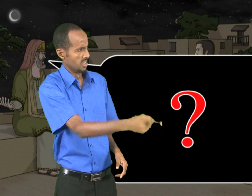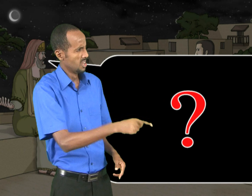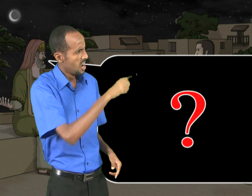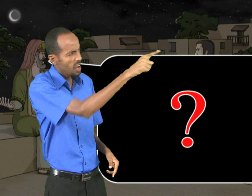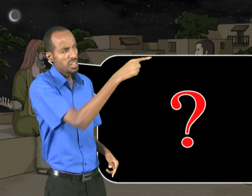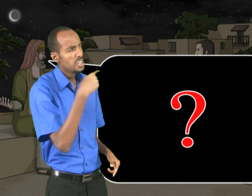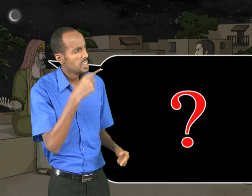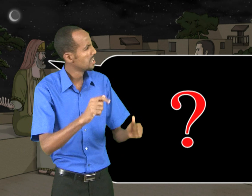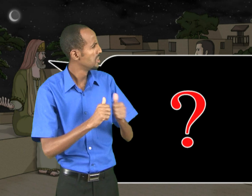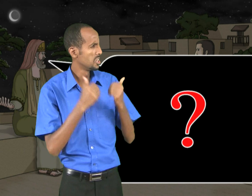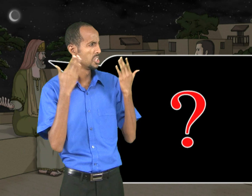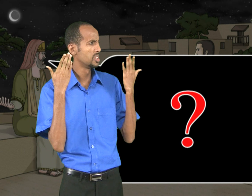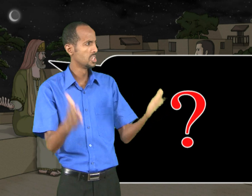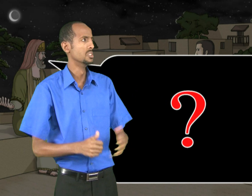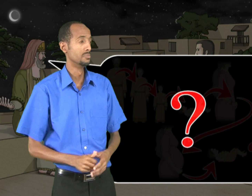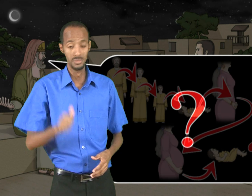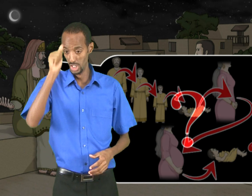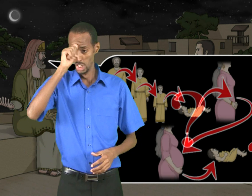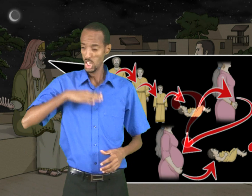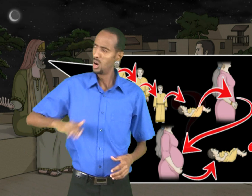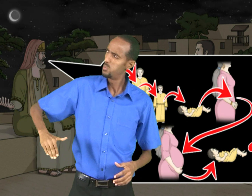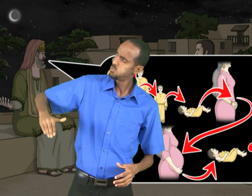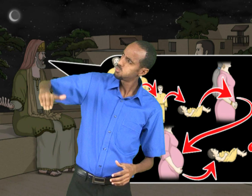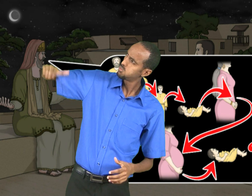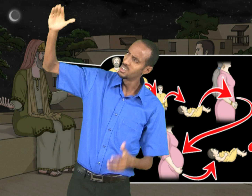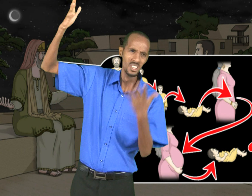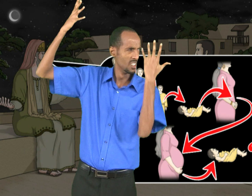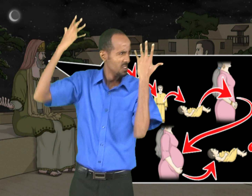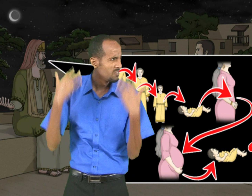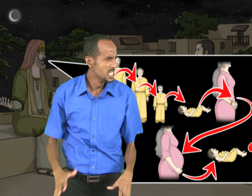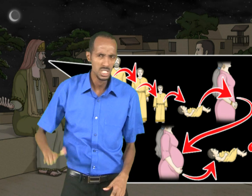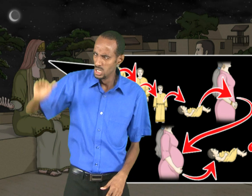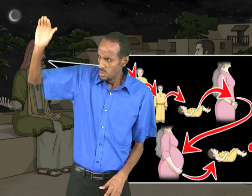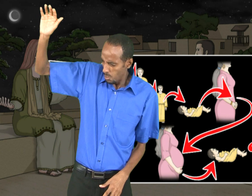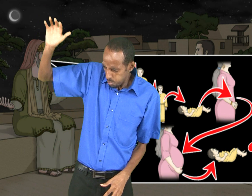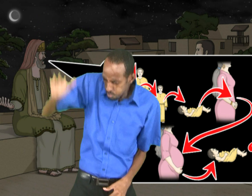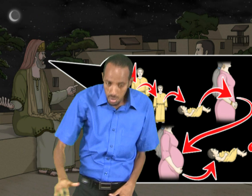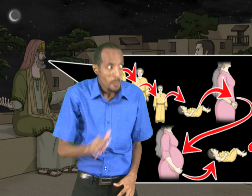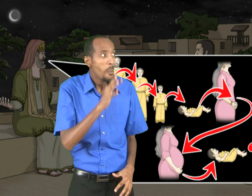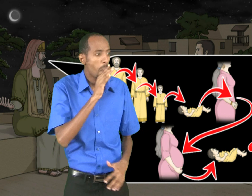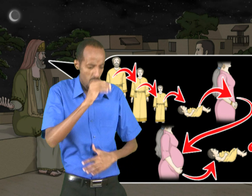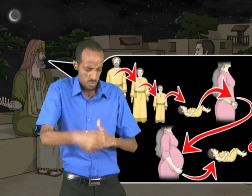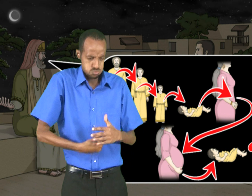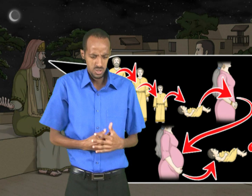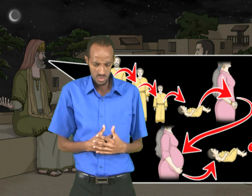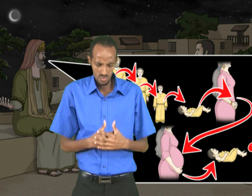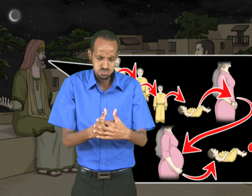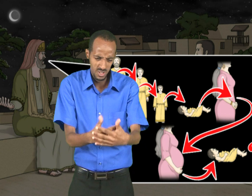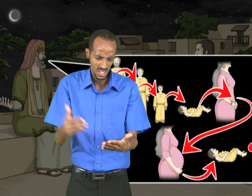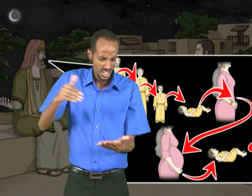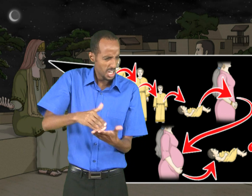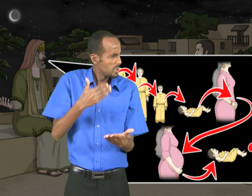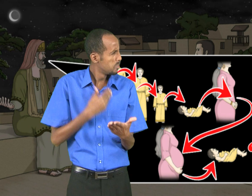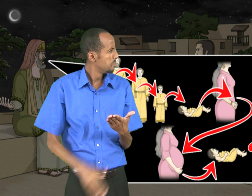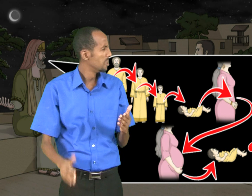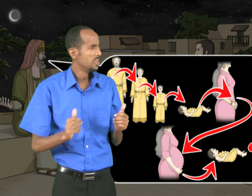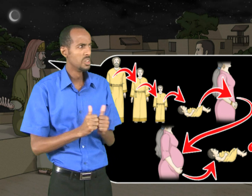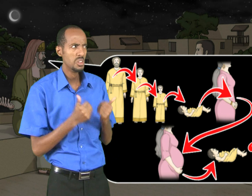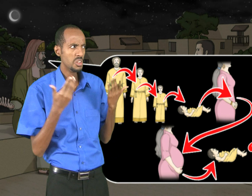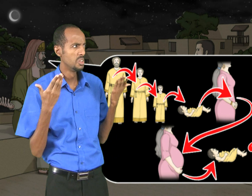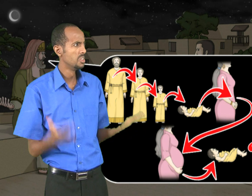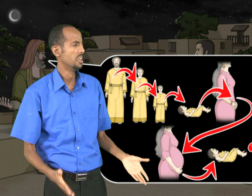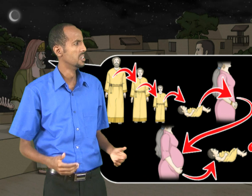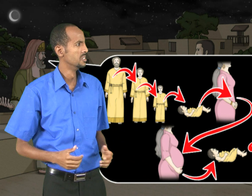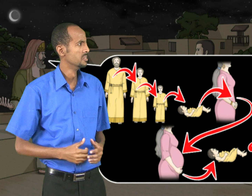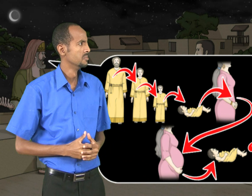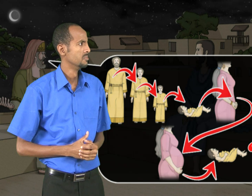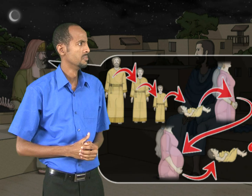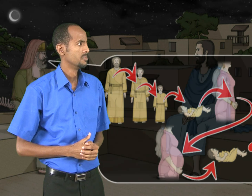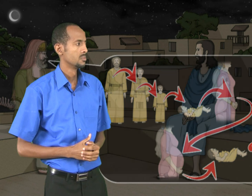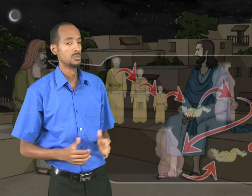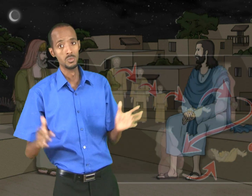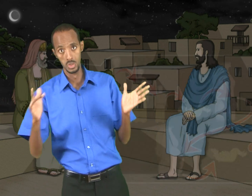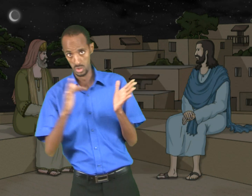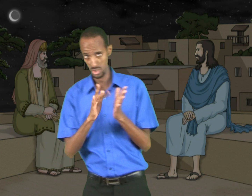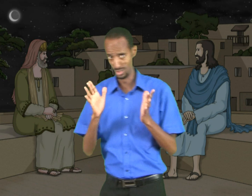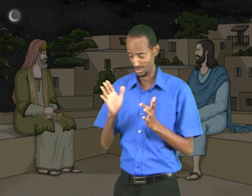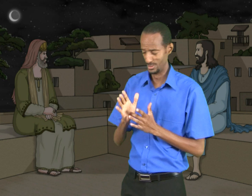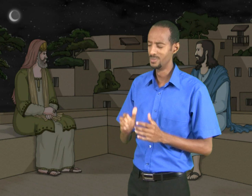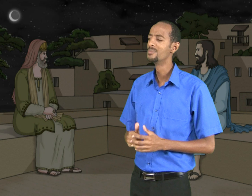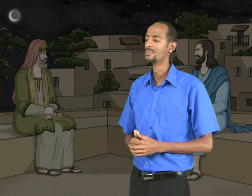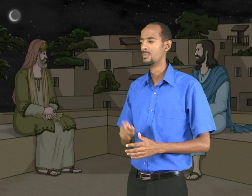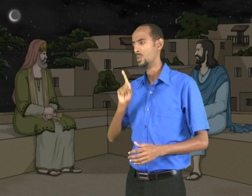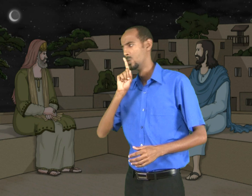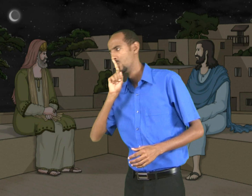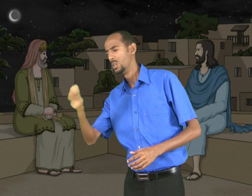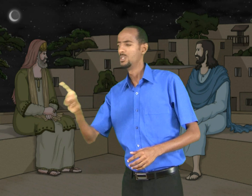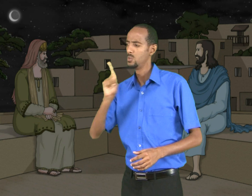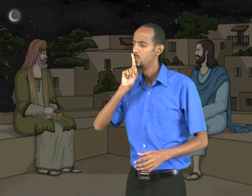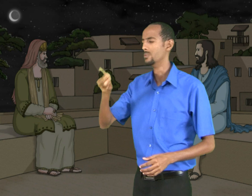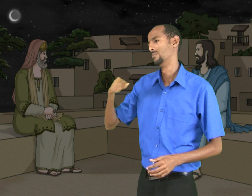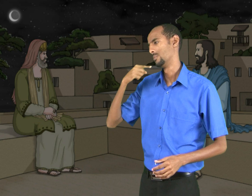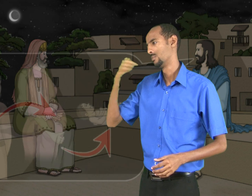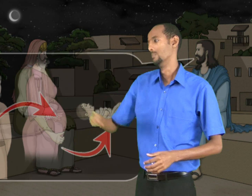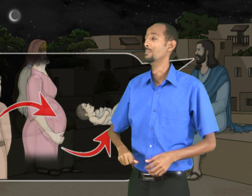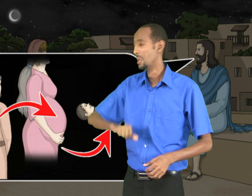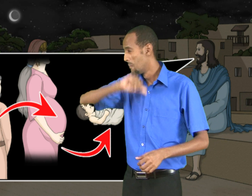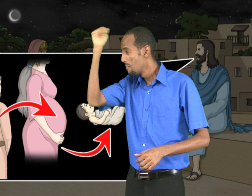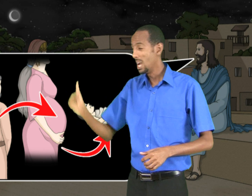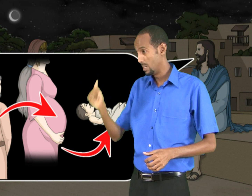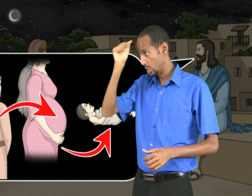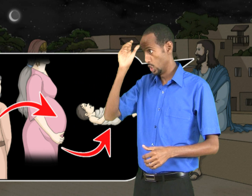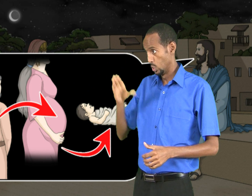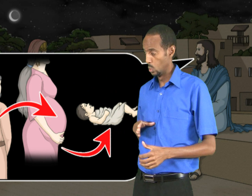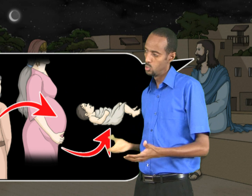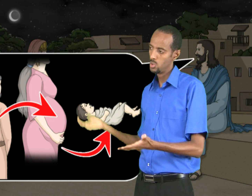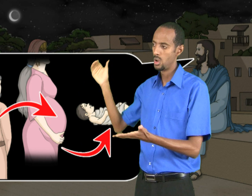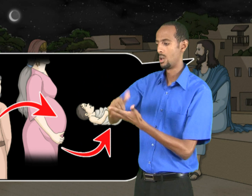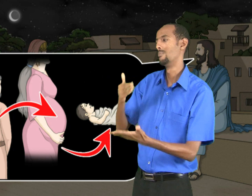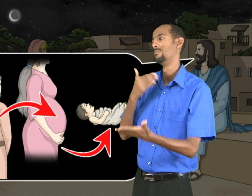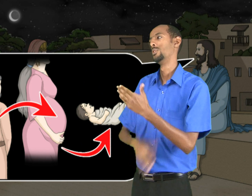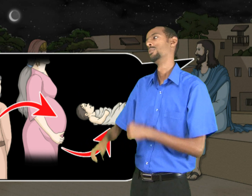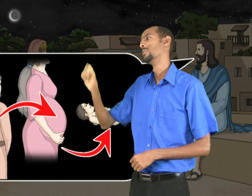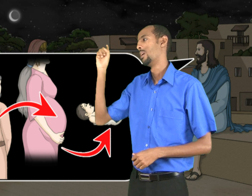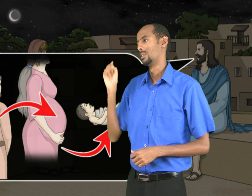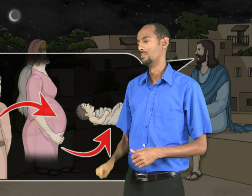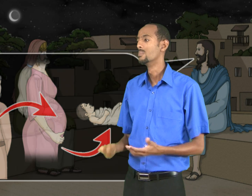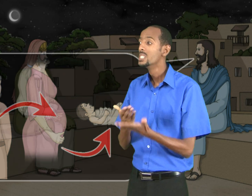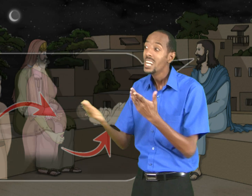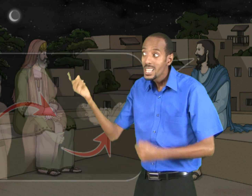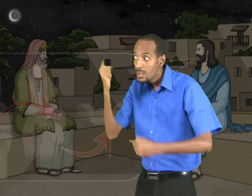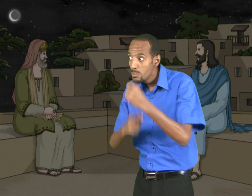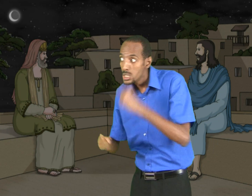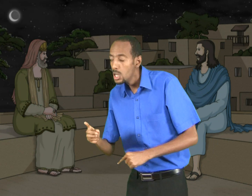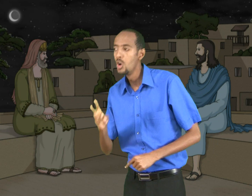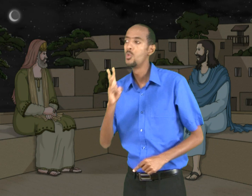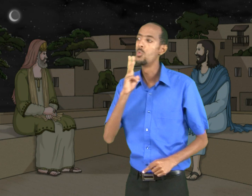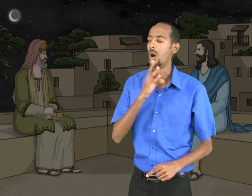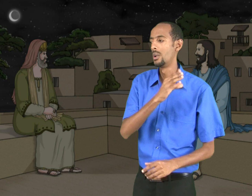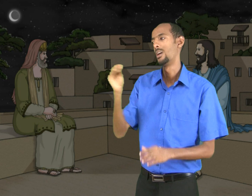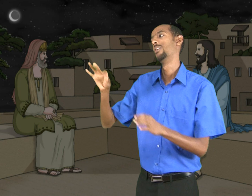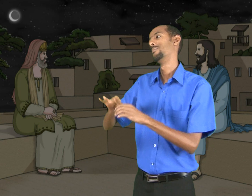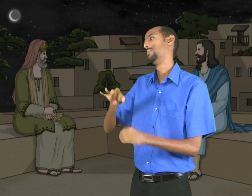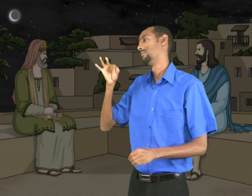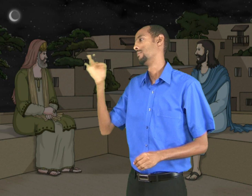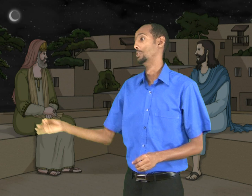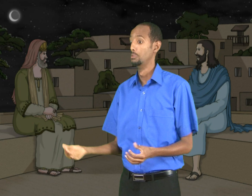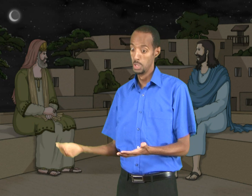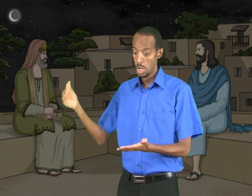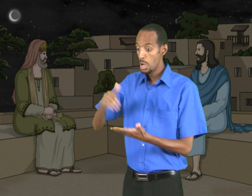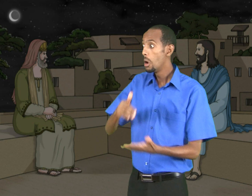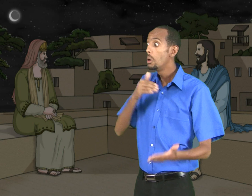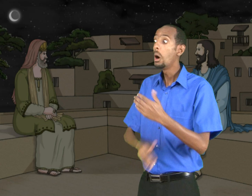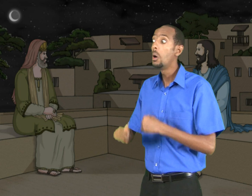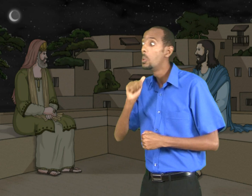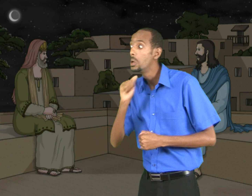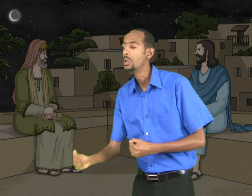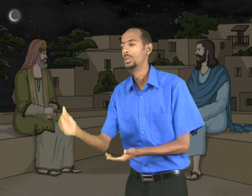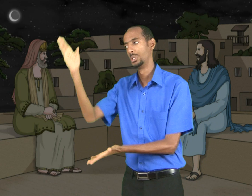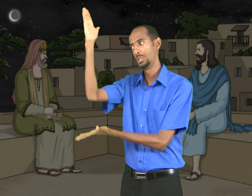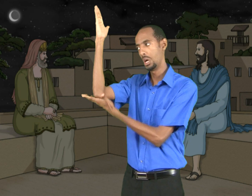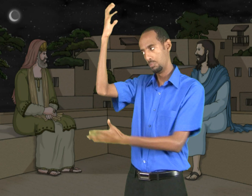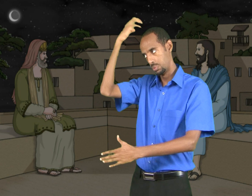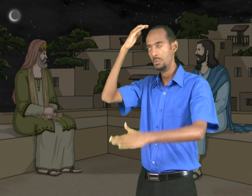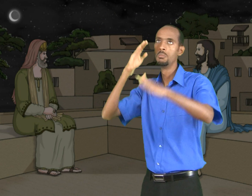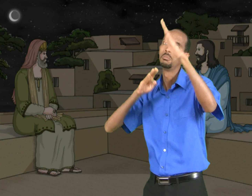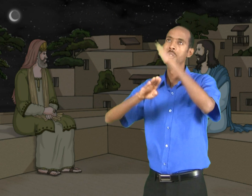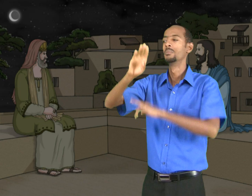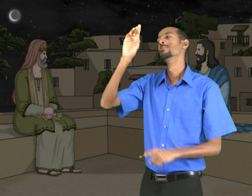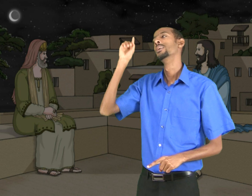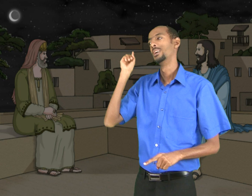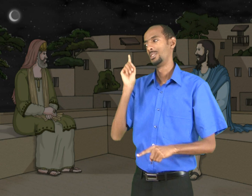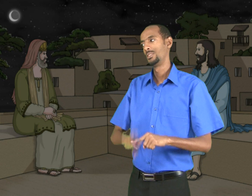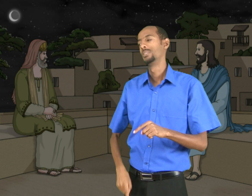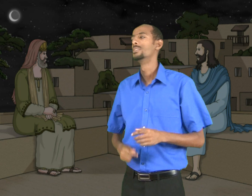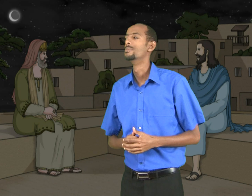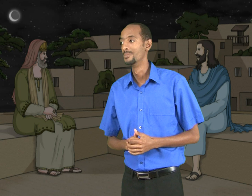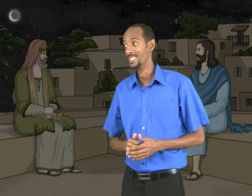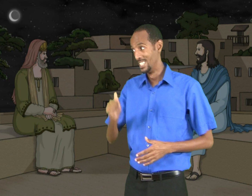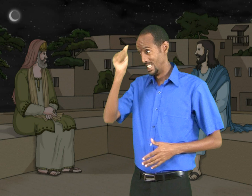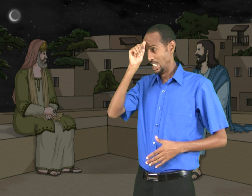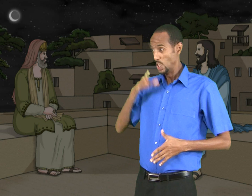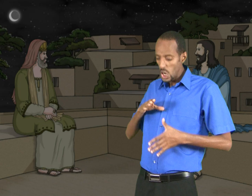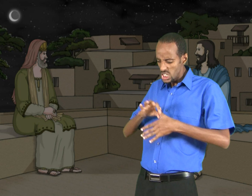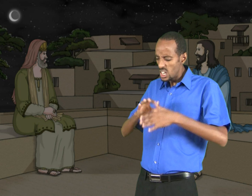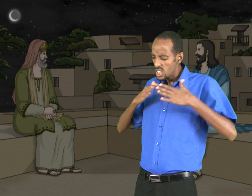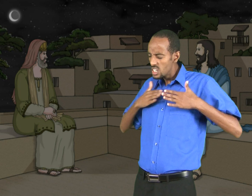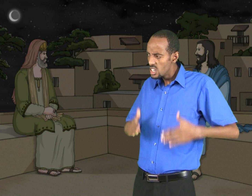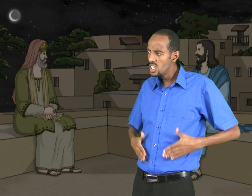“Can he enter his mother’s womb a second time to be born?” Jesus answered, “Truly, truly, I tell you, no one can enter the kingdom of God unless he is born of water and the Spirit.